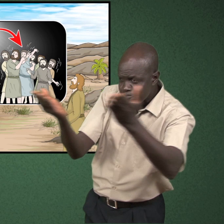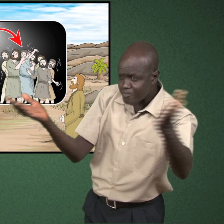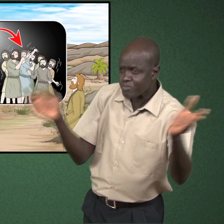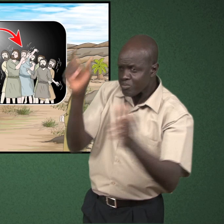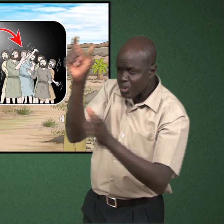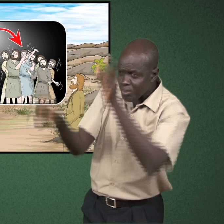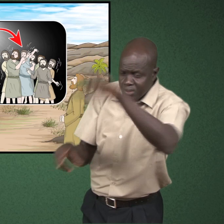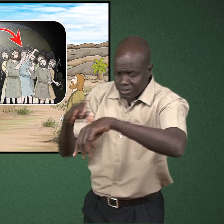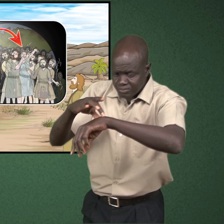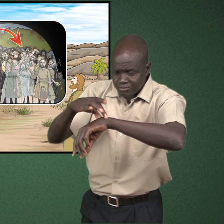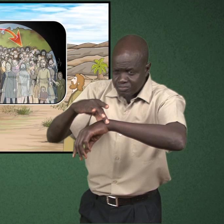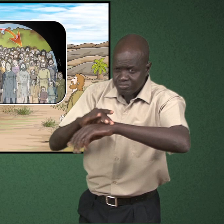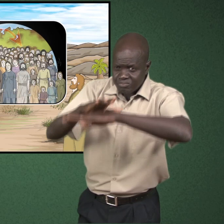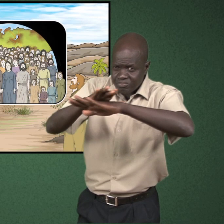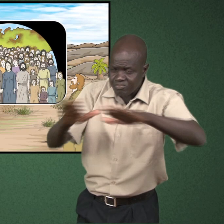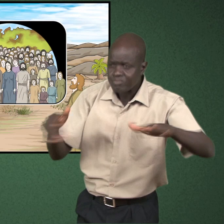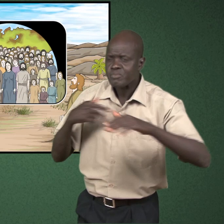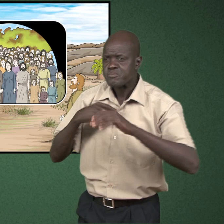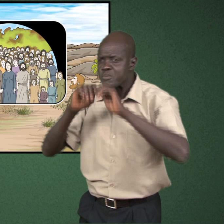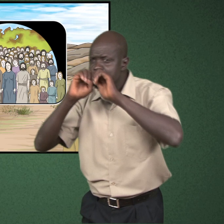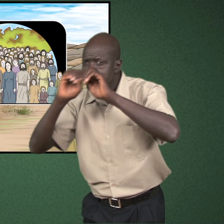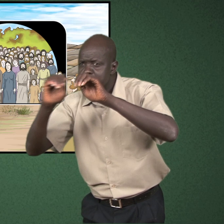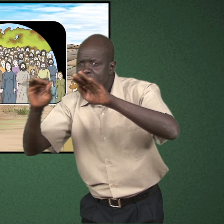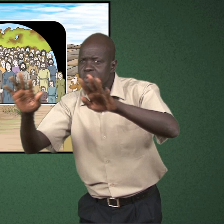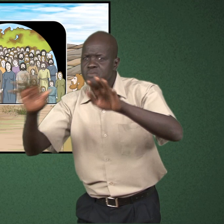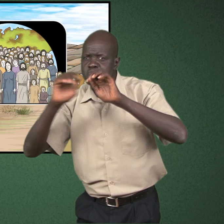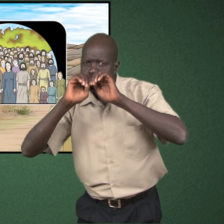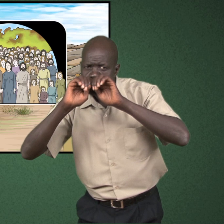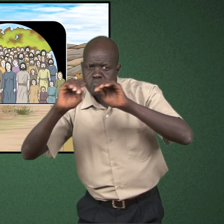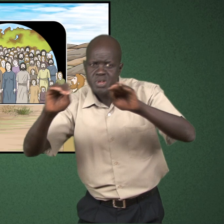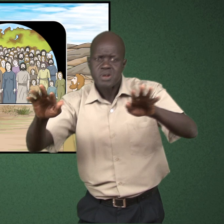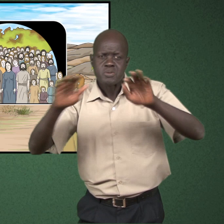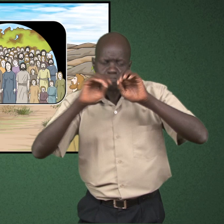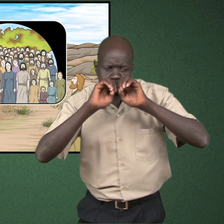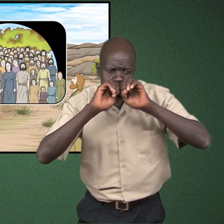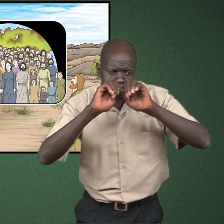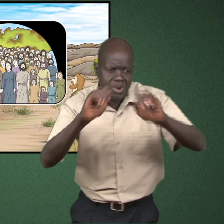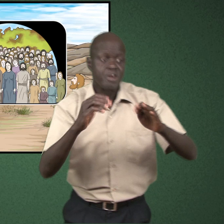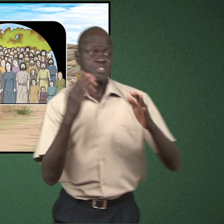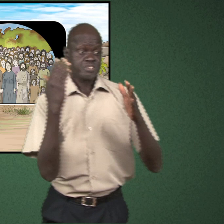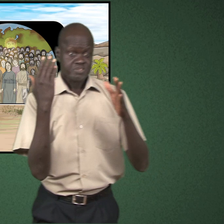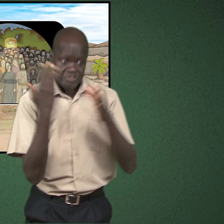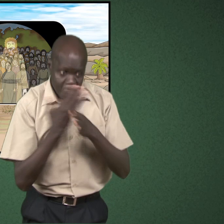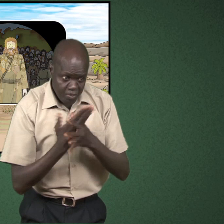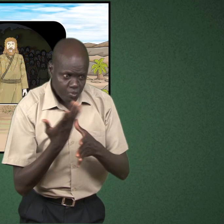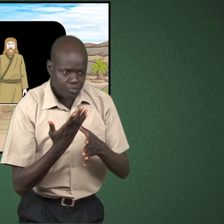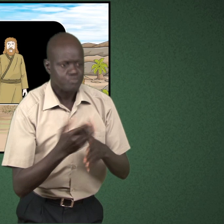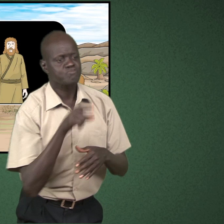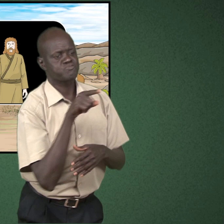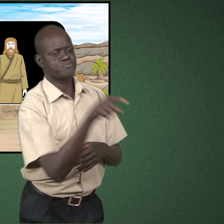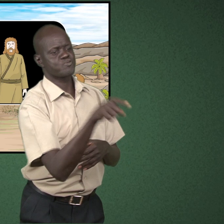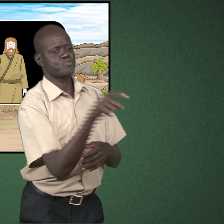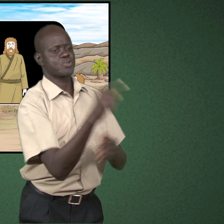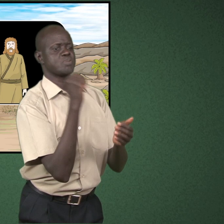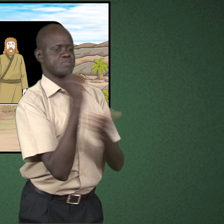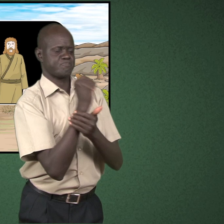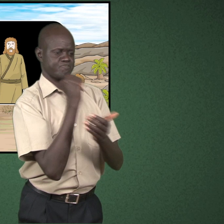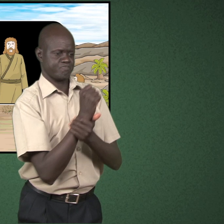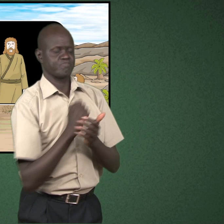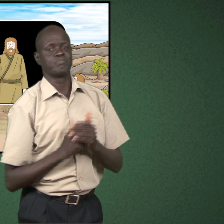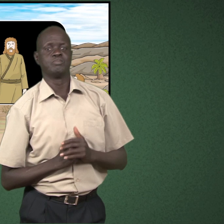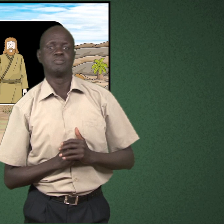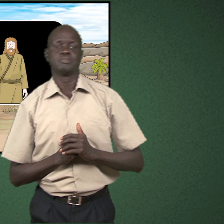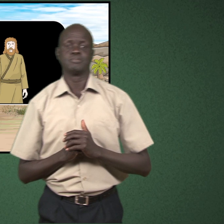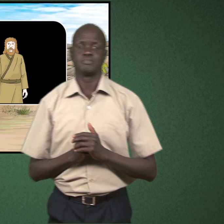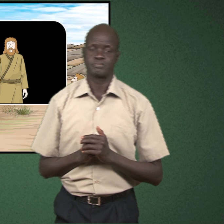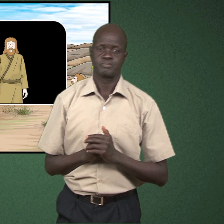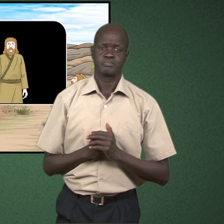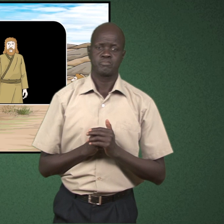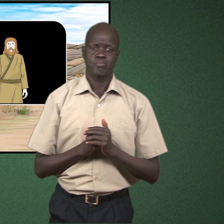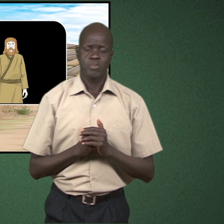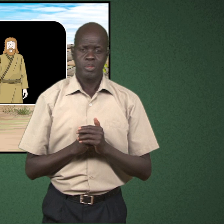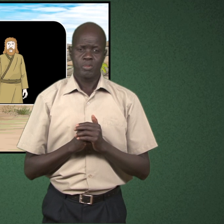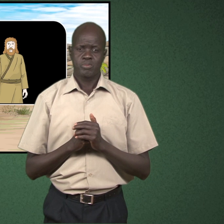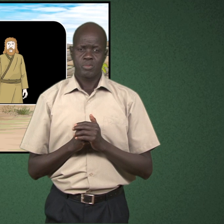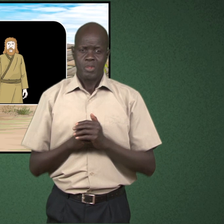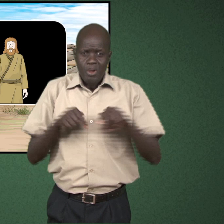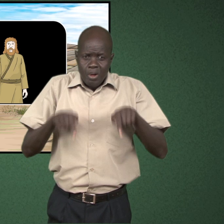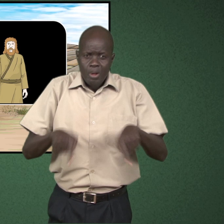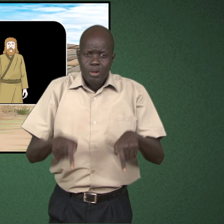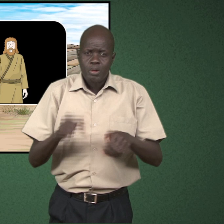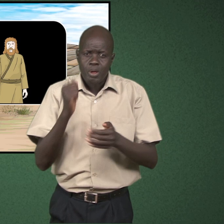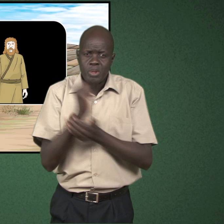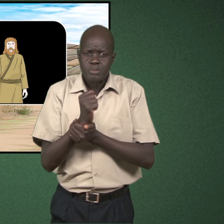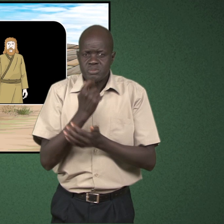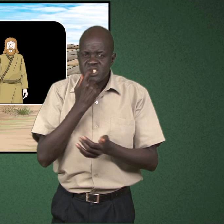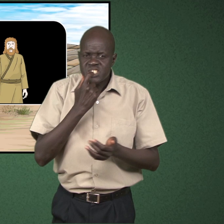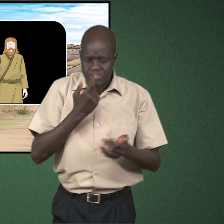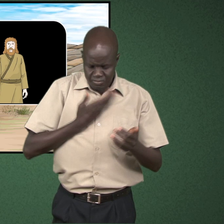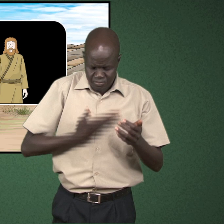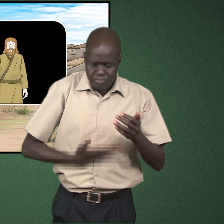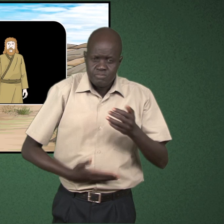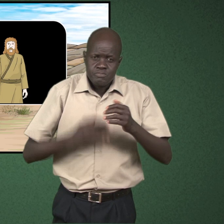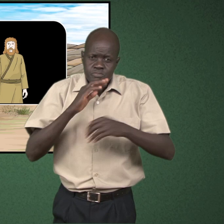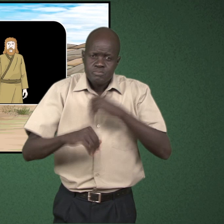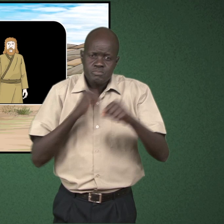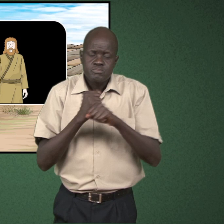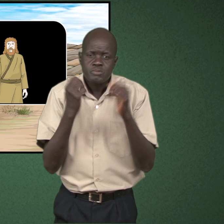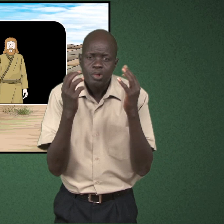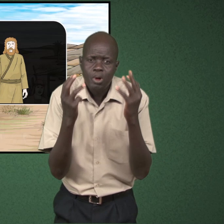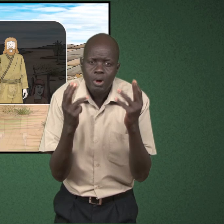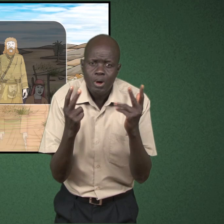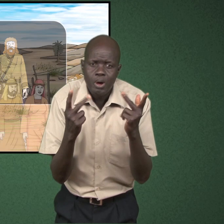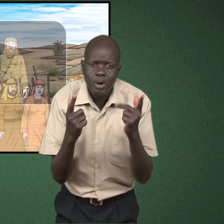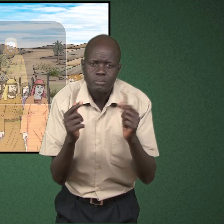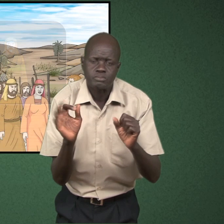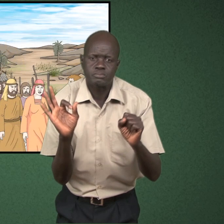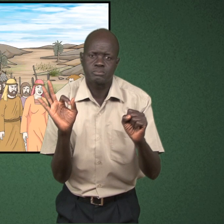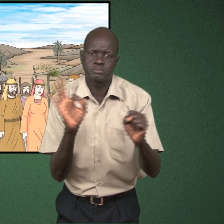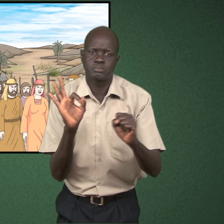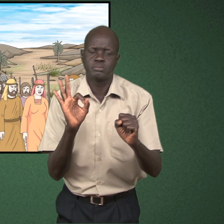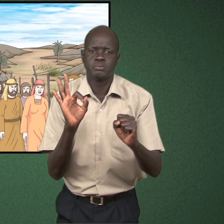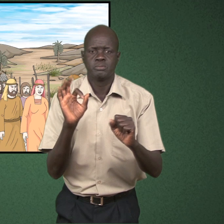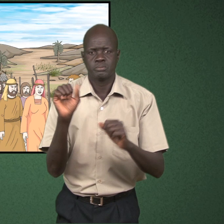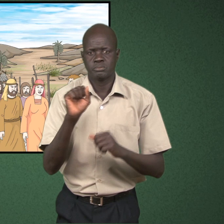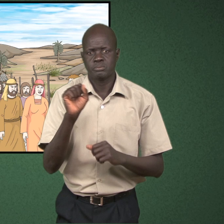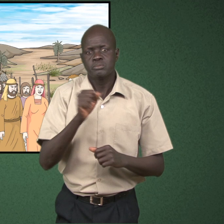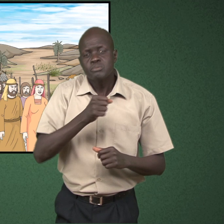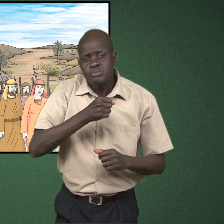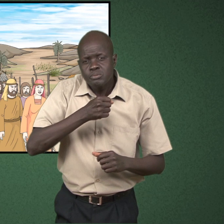and all the families of the earth will be blessed through you.” So Abram departed, as the LORD had directed him, and Lot went with him.